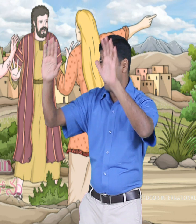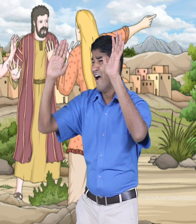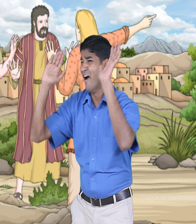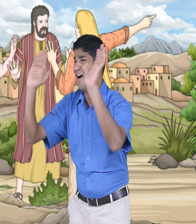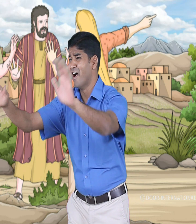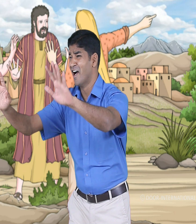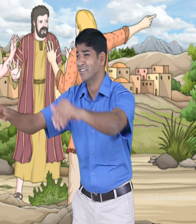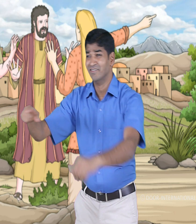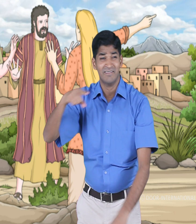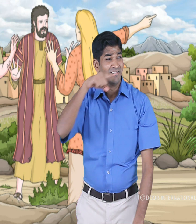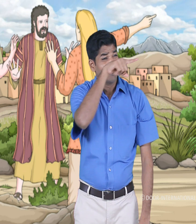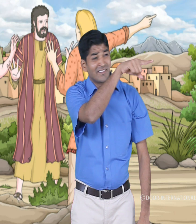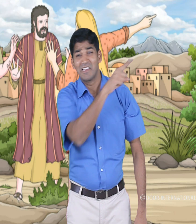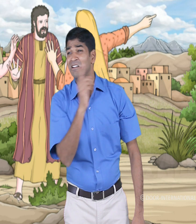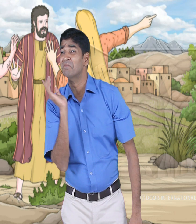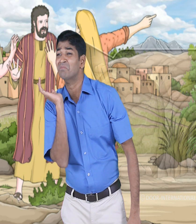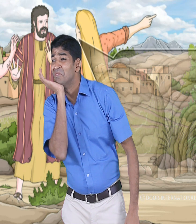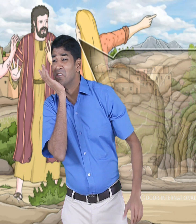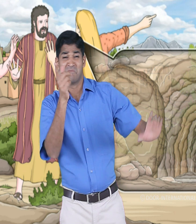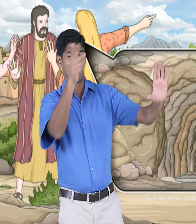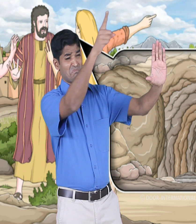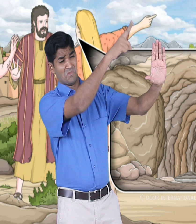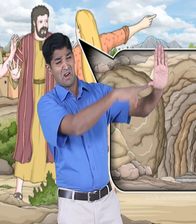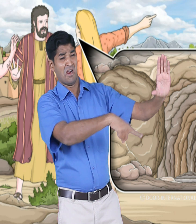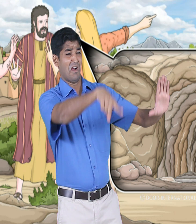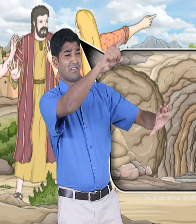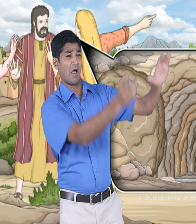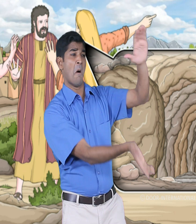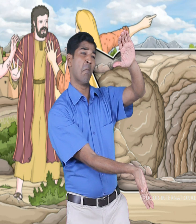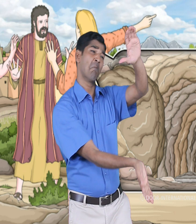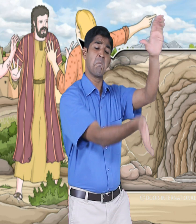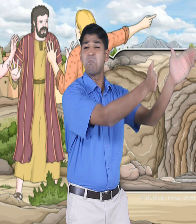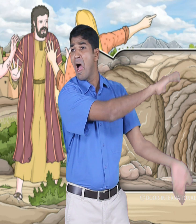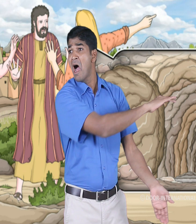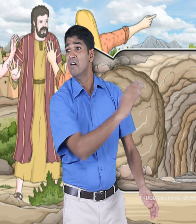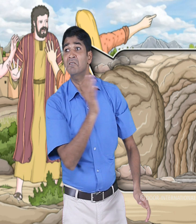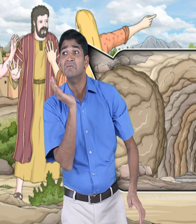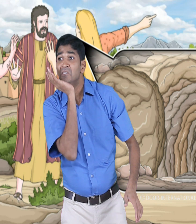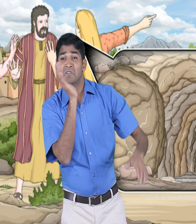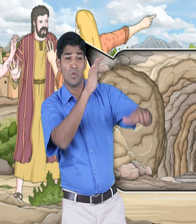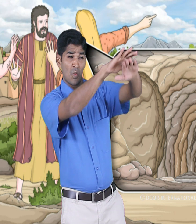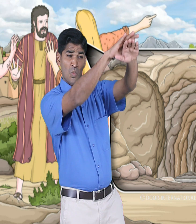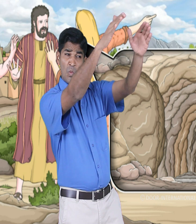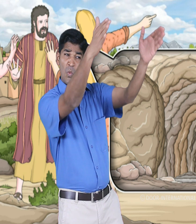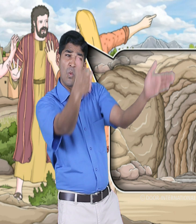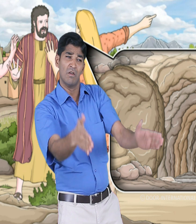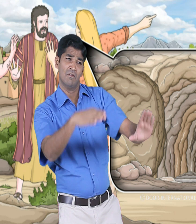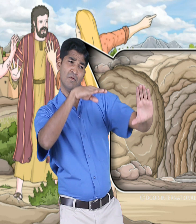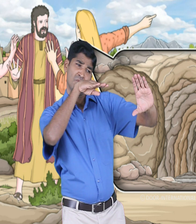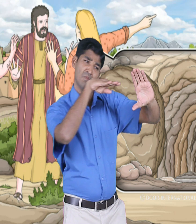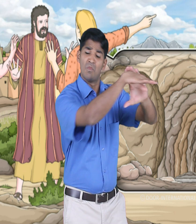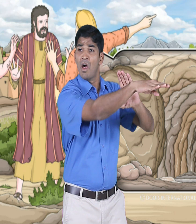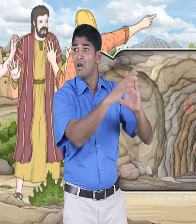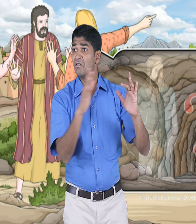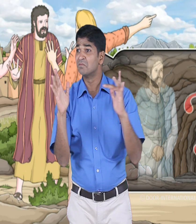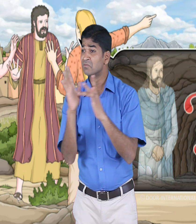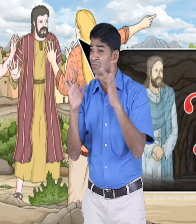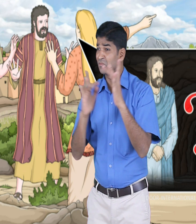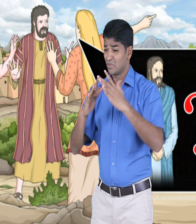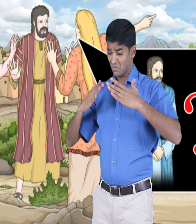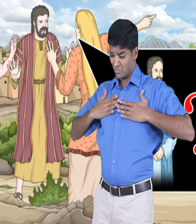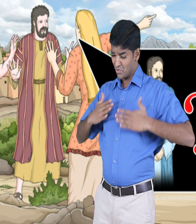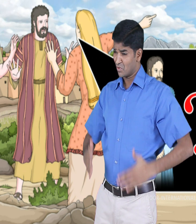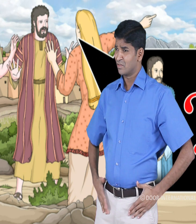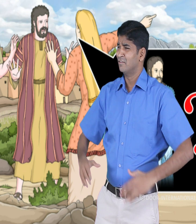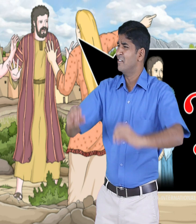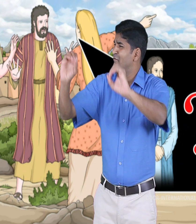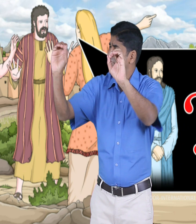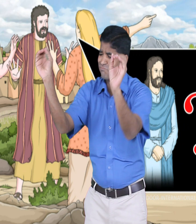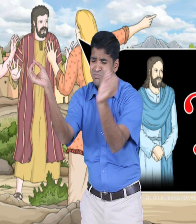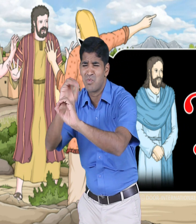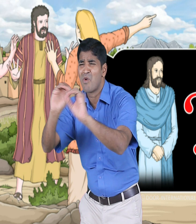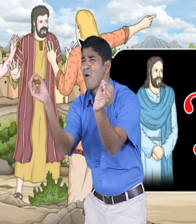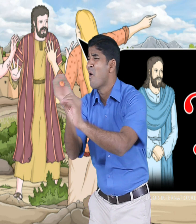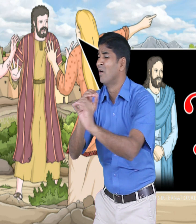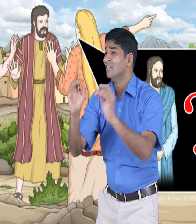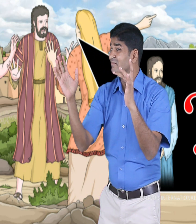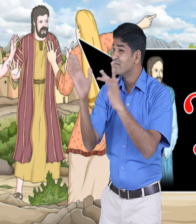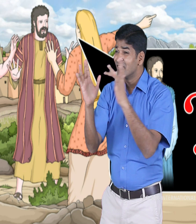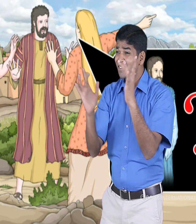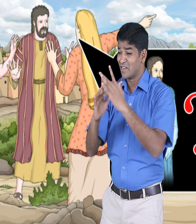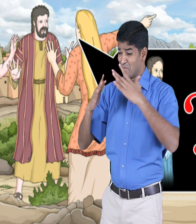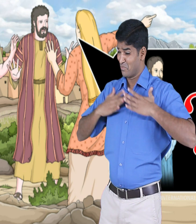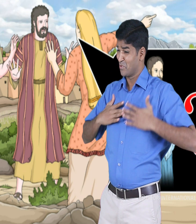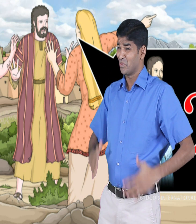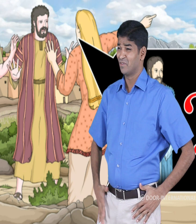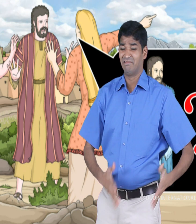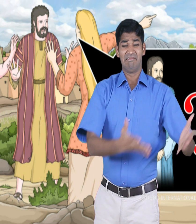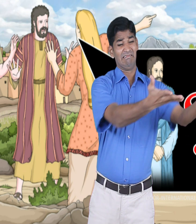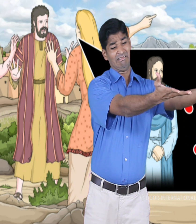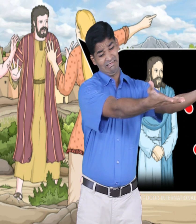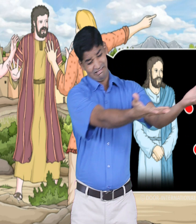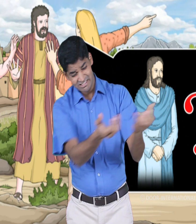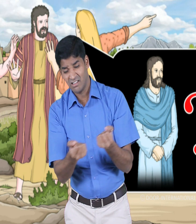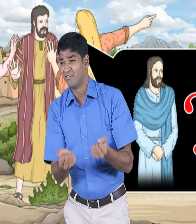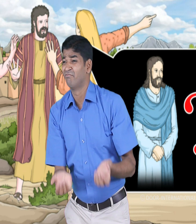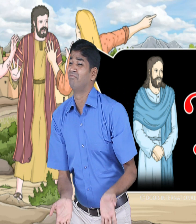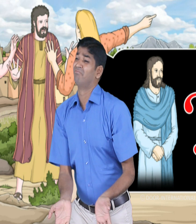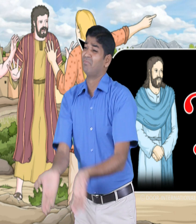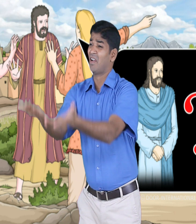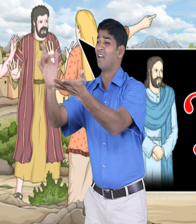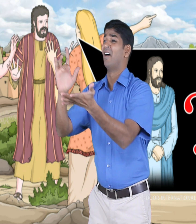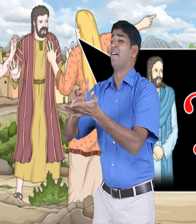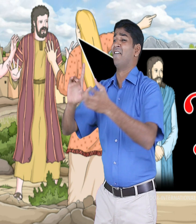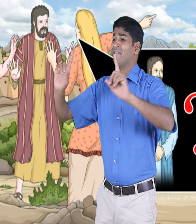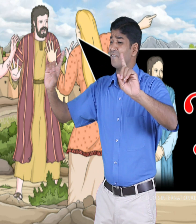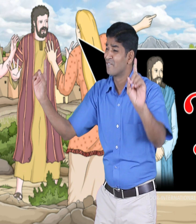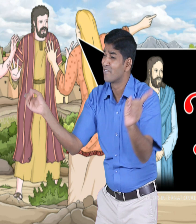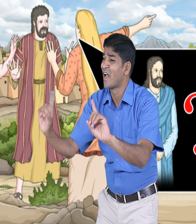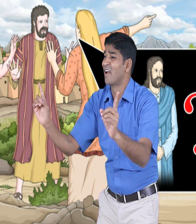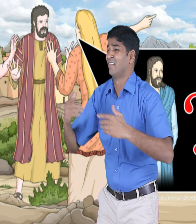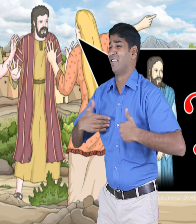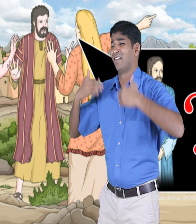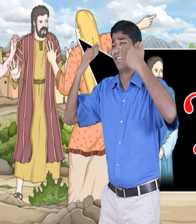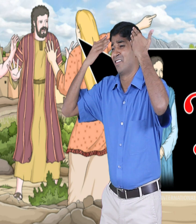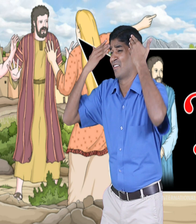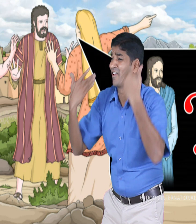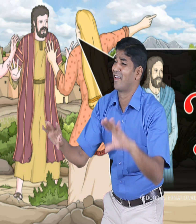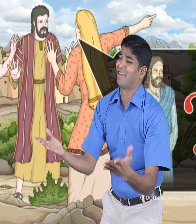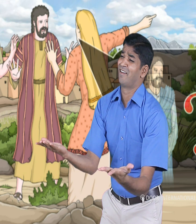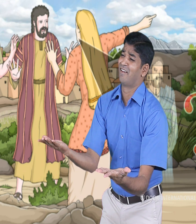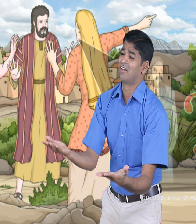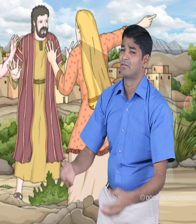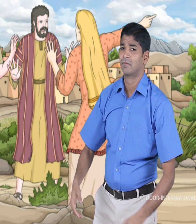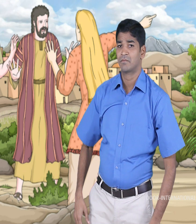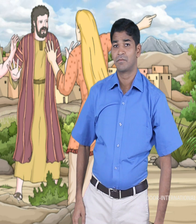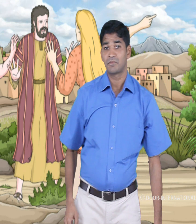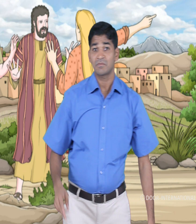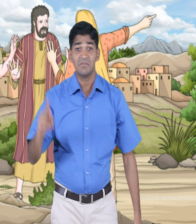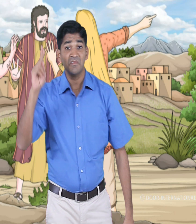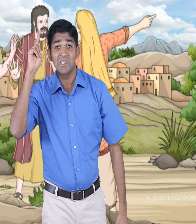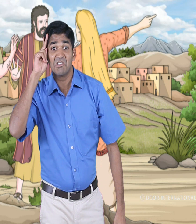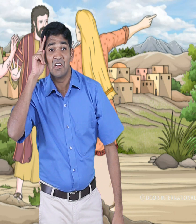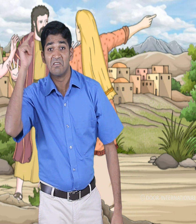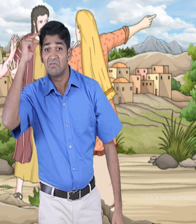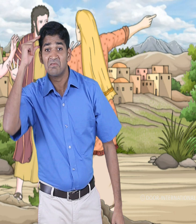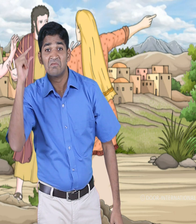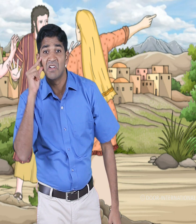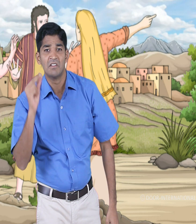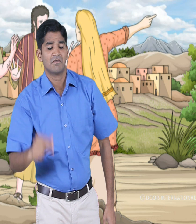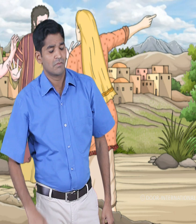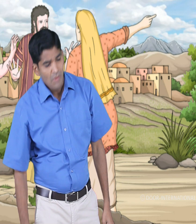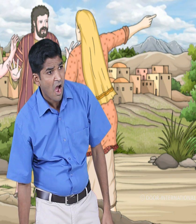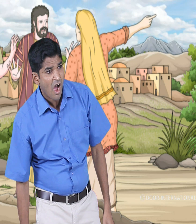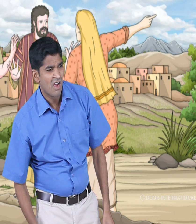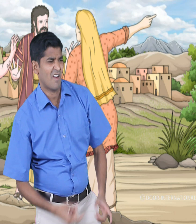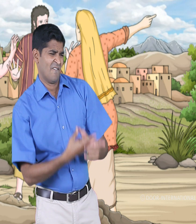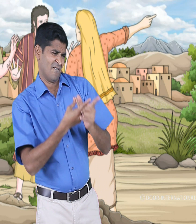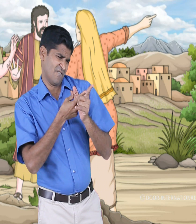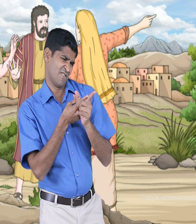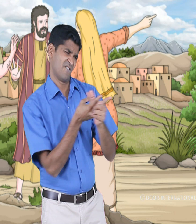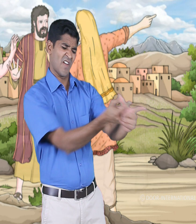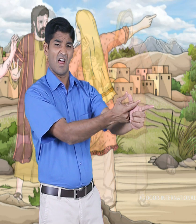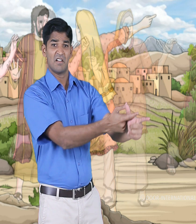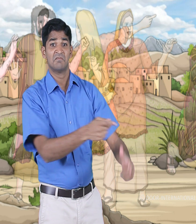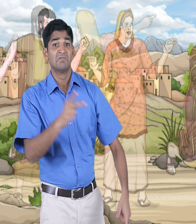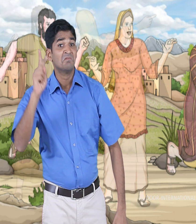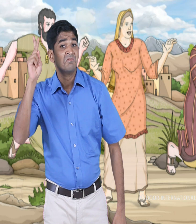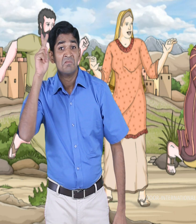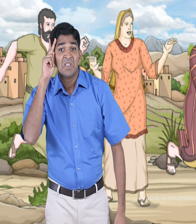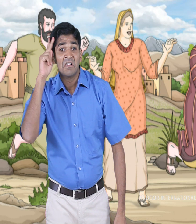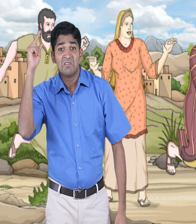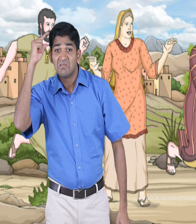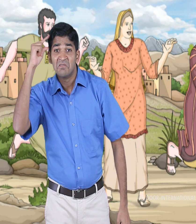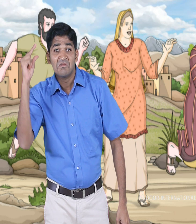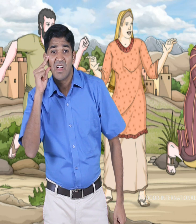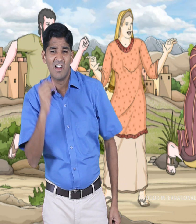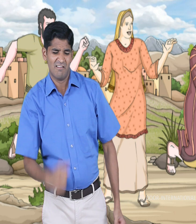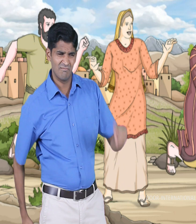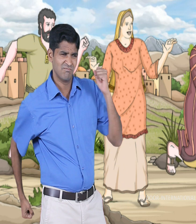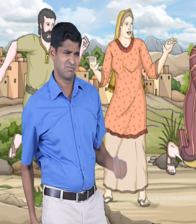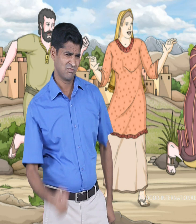“They have taken the Lord out of the tomb,” she said, “and we do not know where they have put Him!”